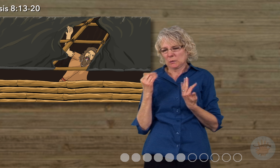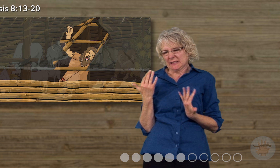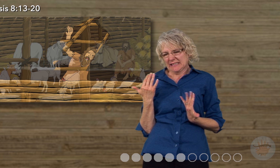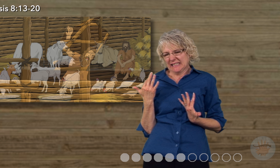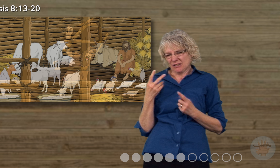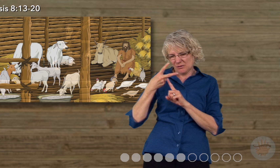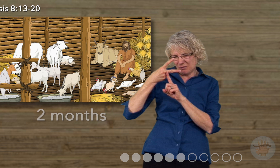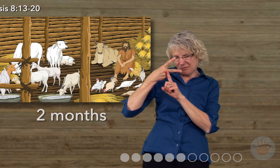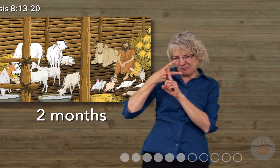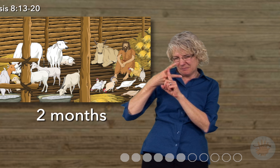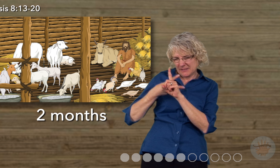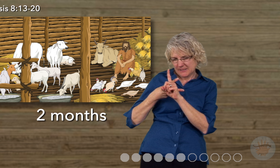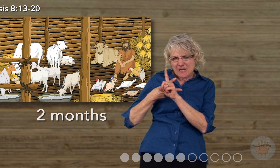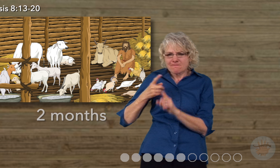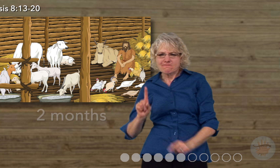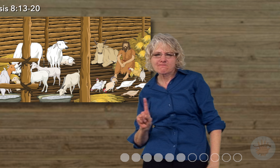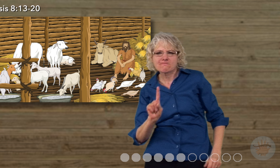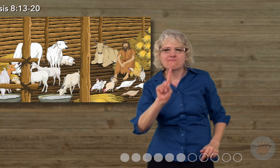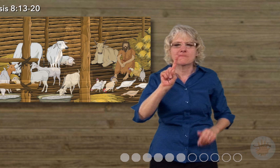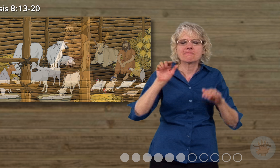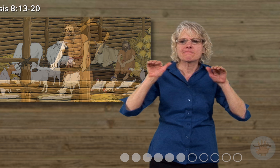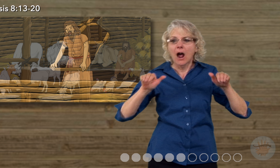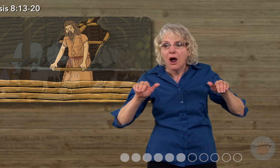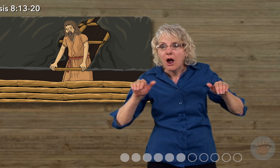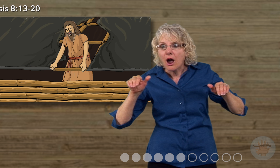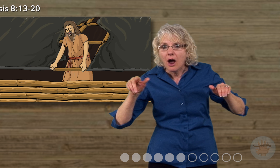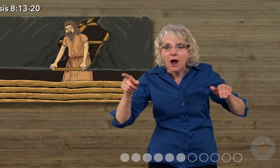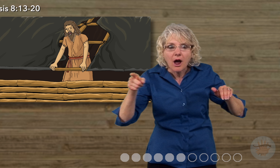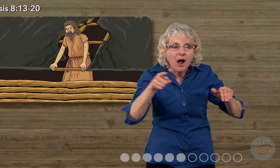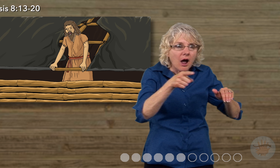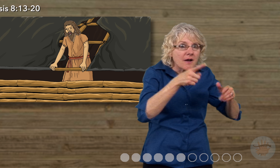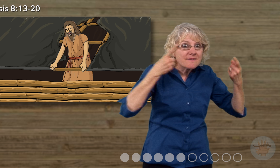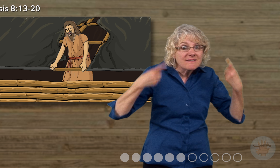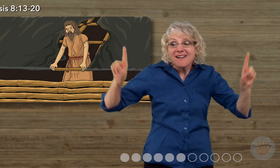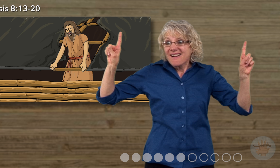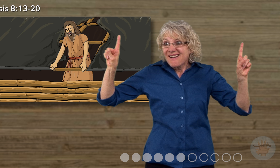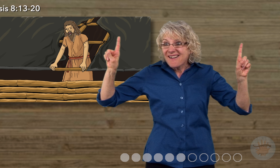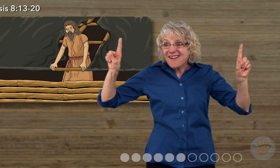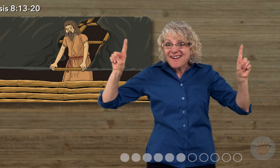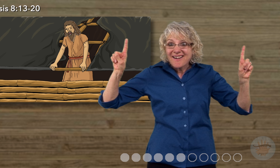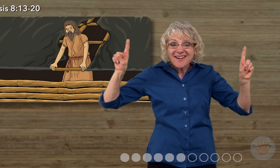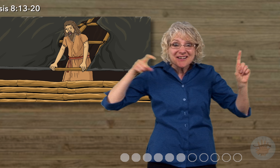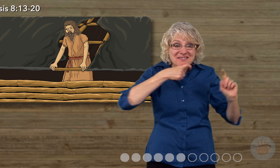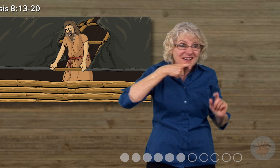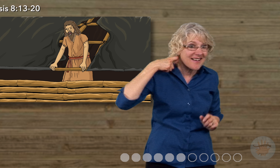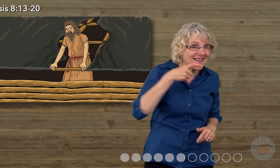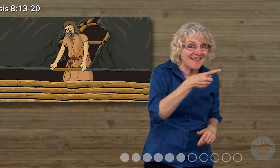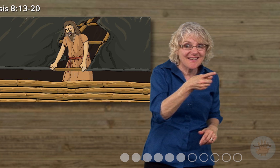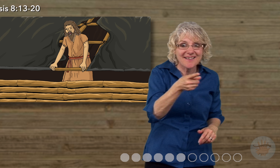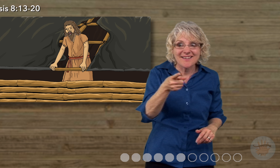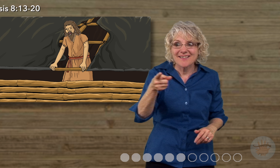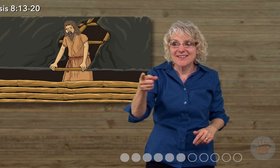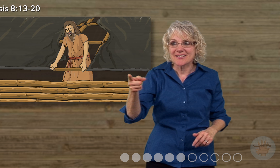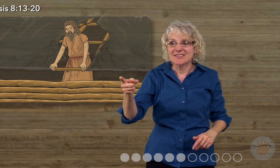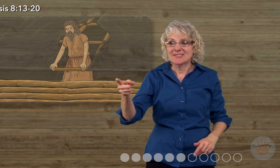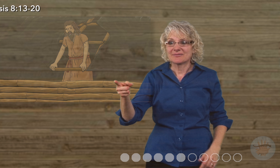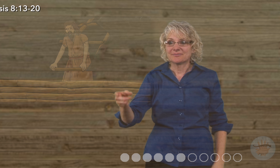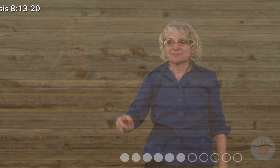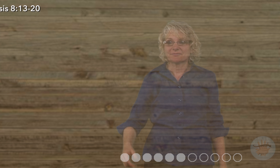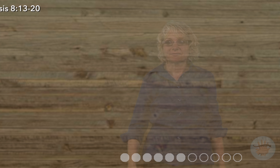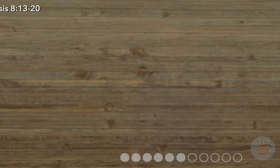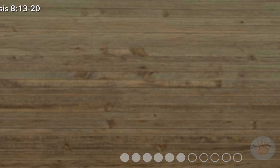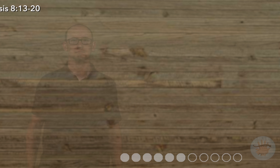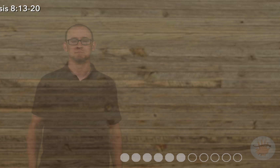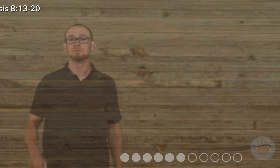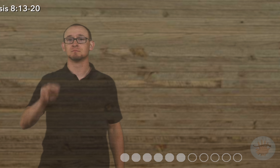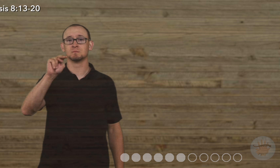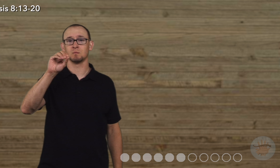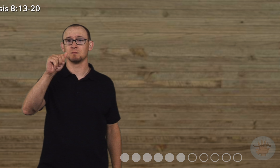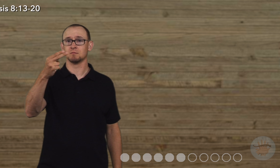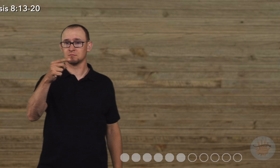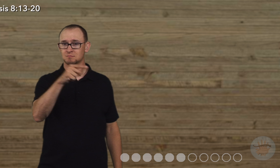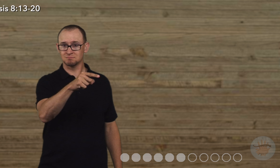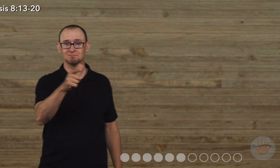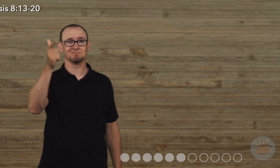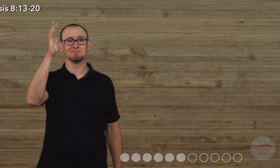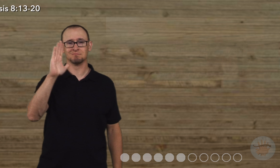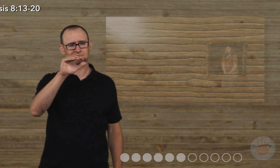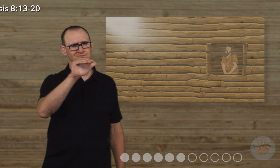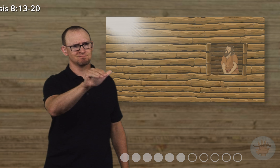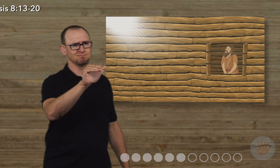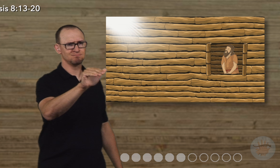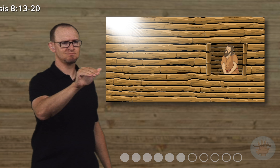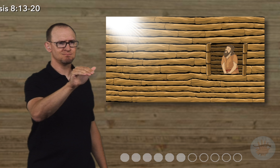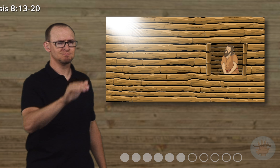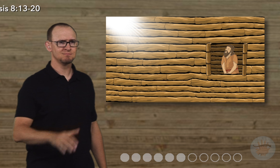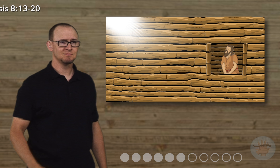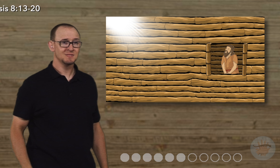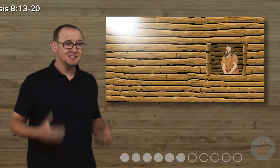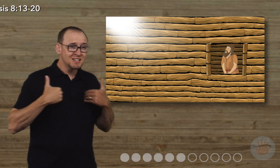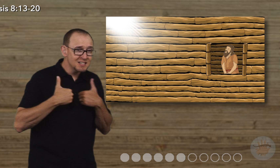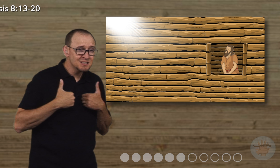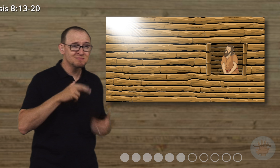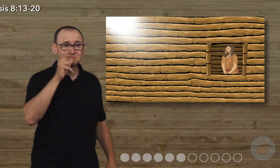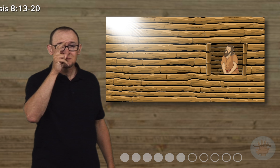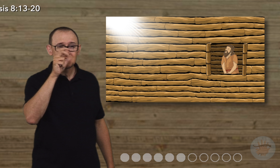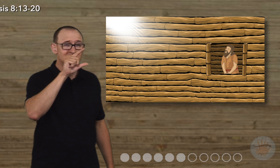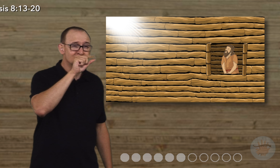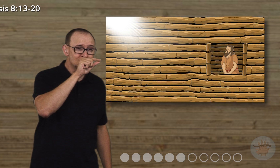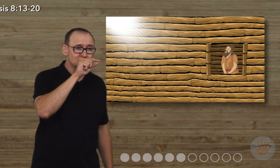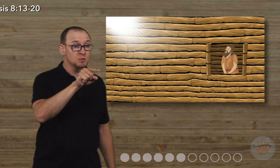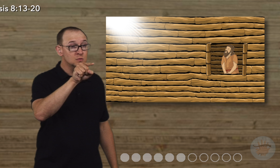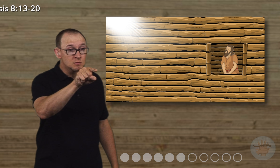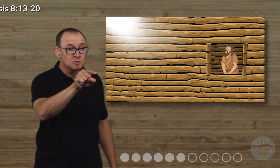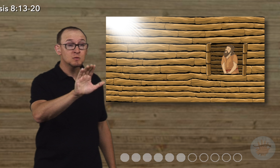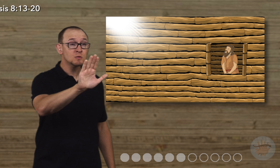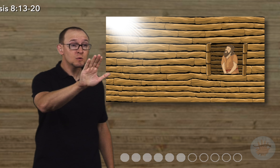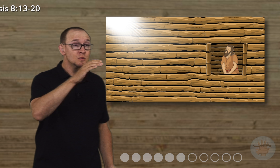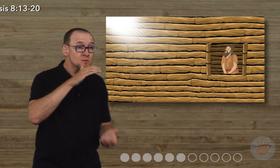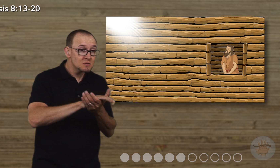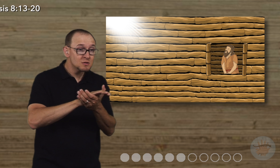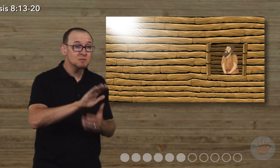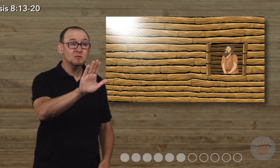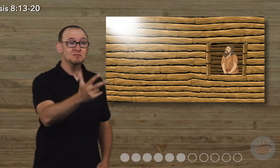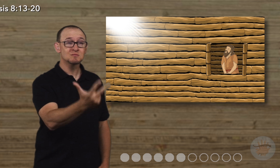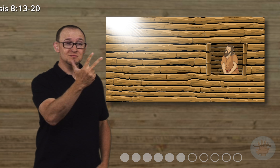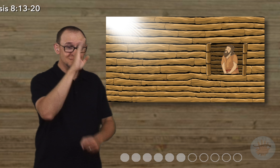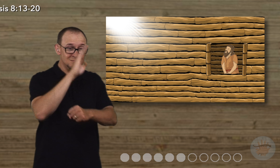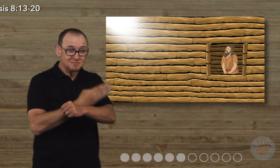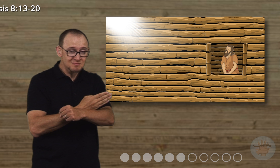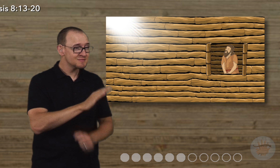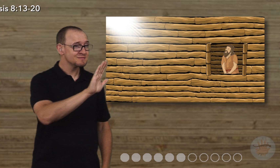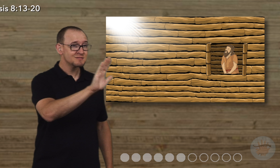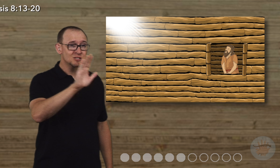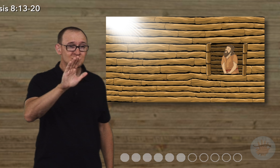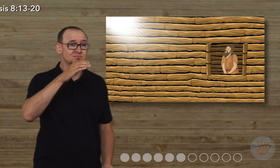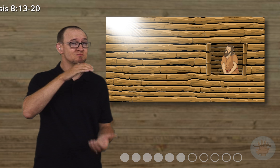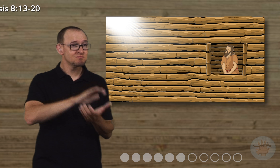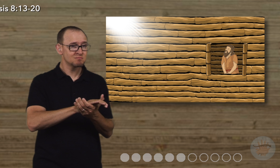By the twenty-seventh day of the second month, the earth was fully dry.